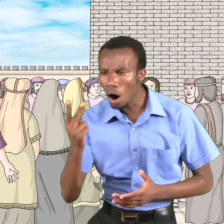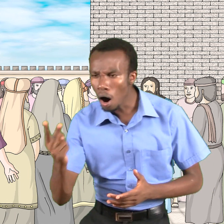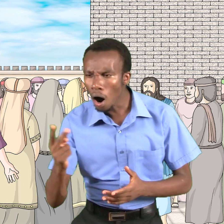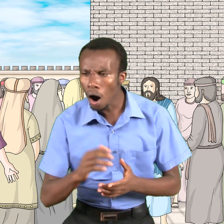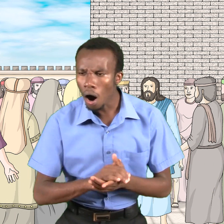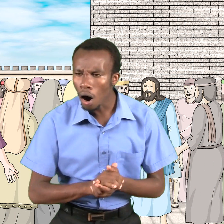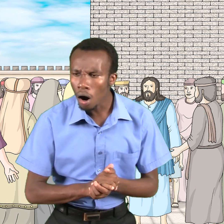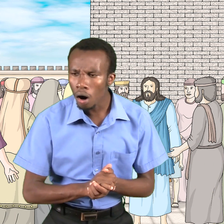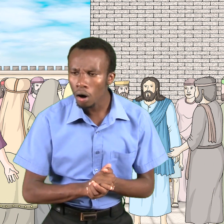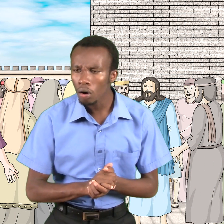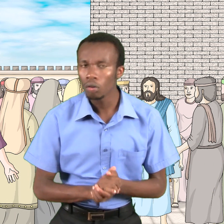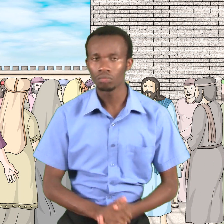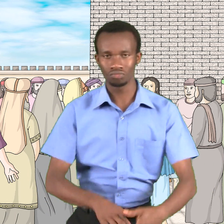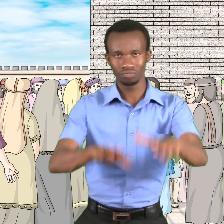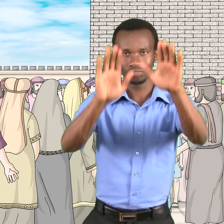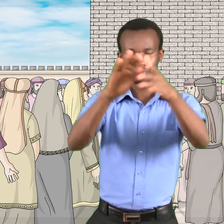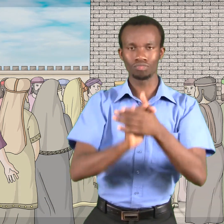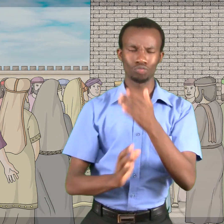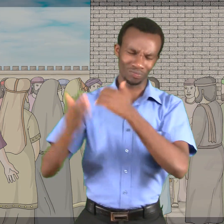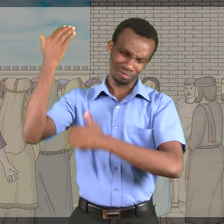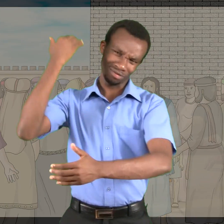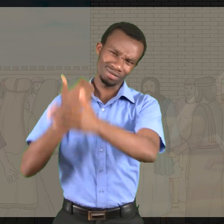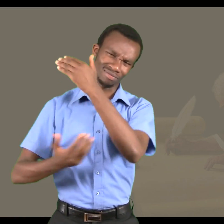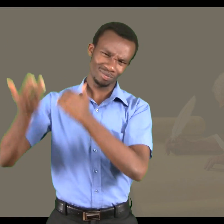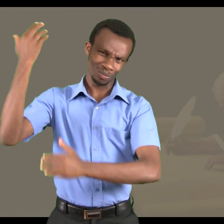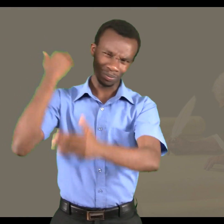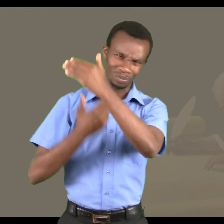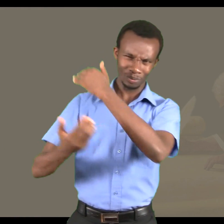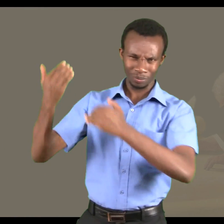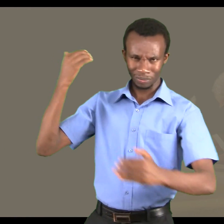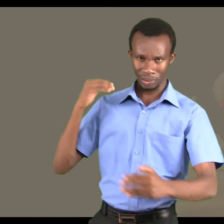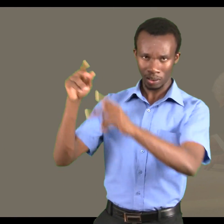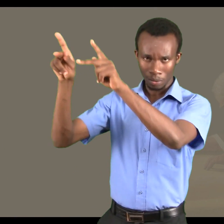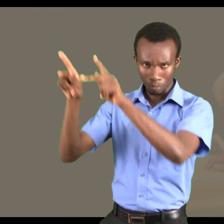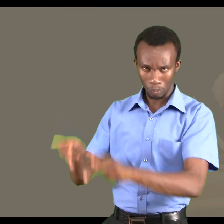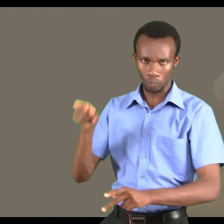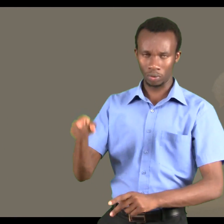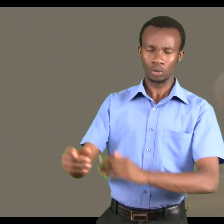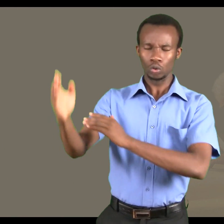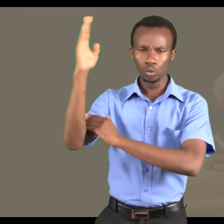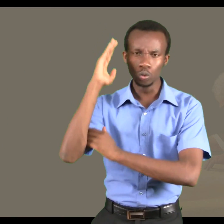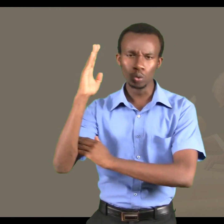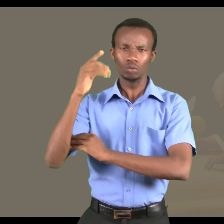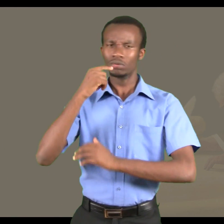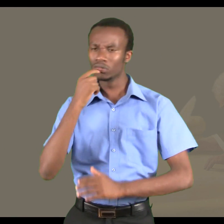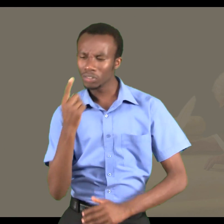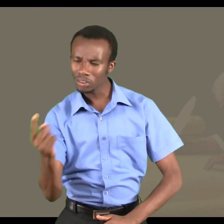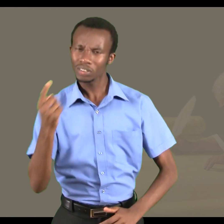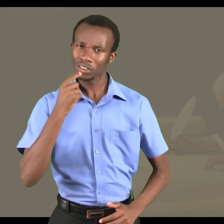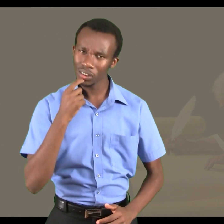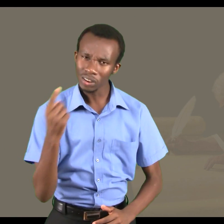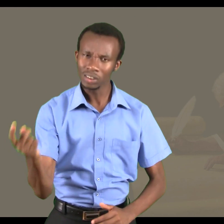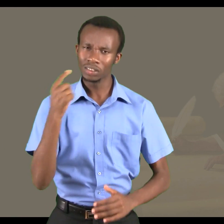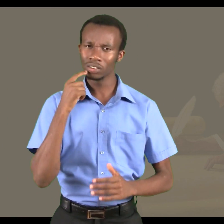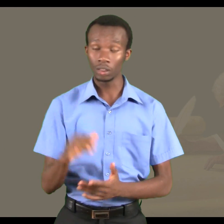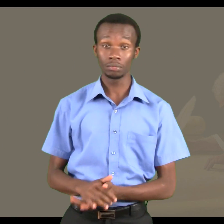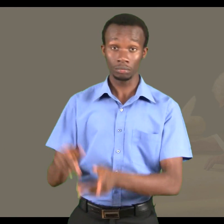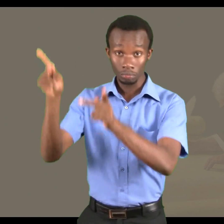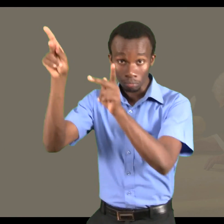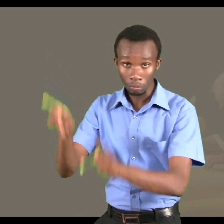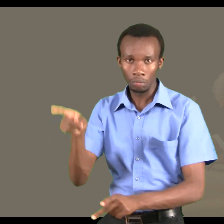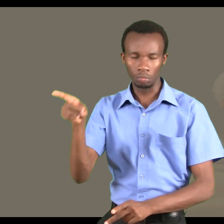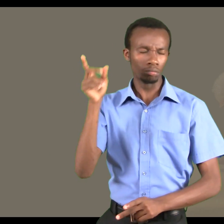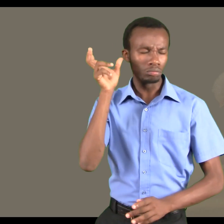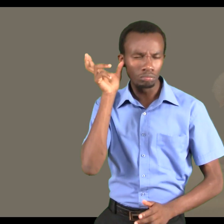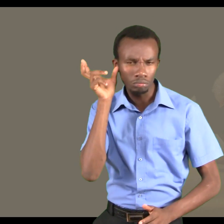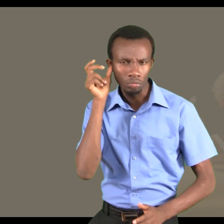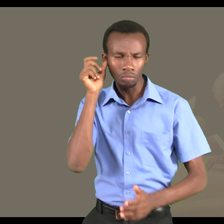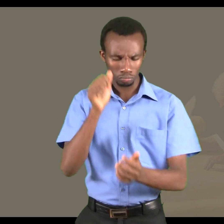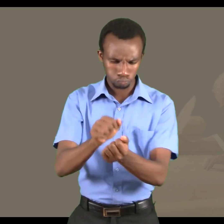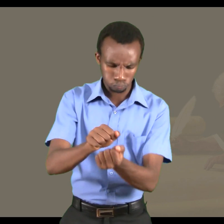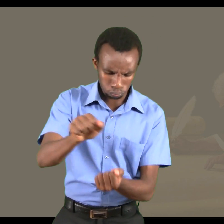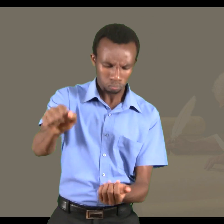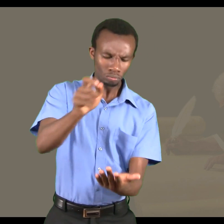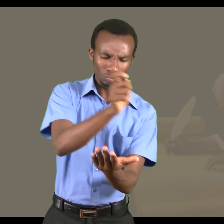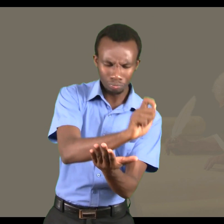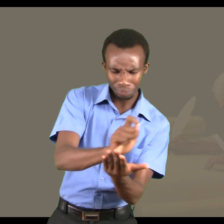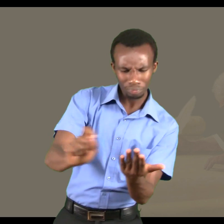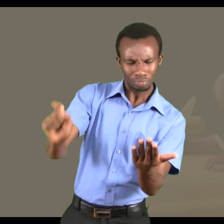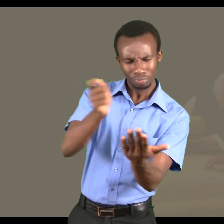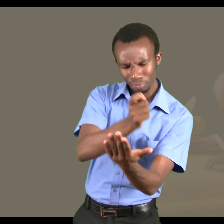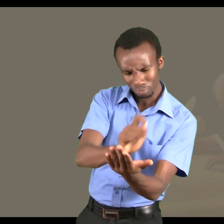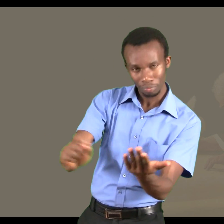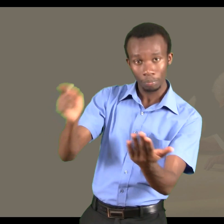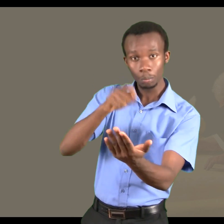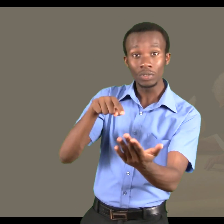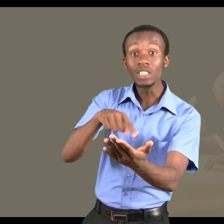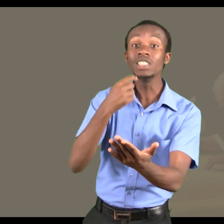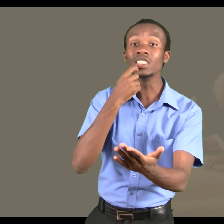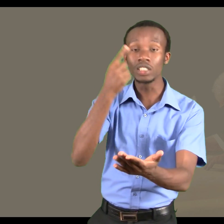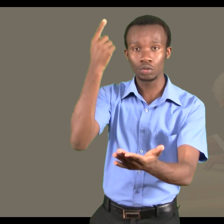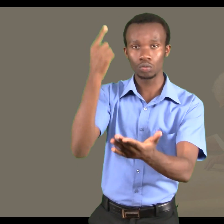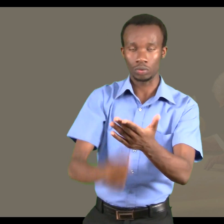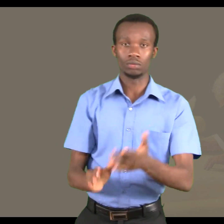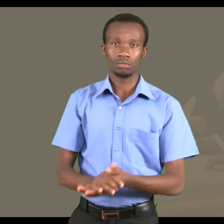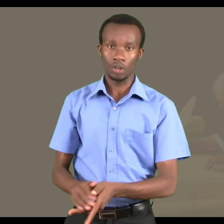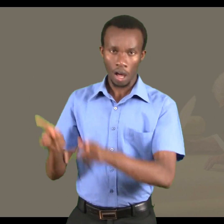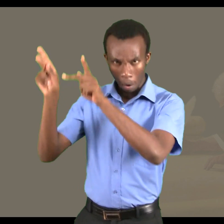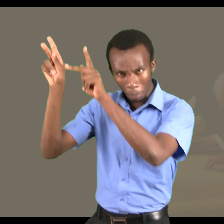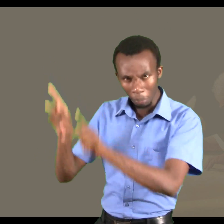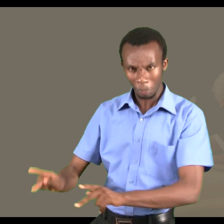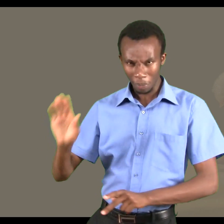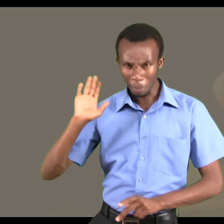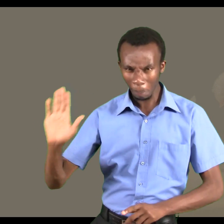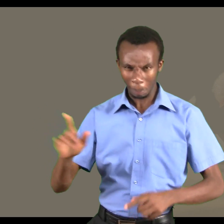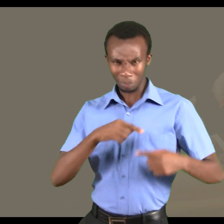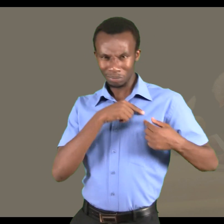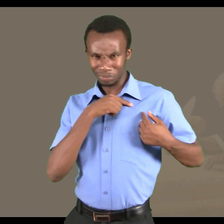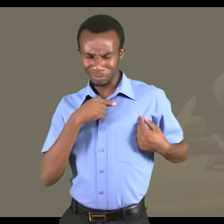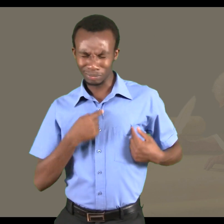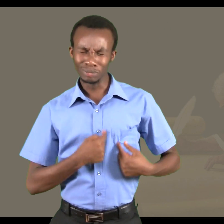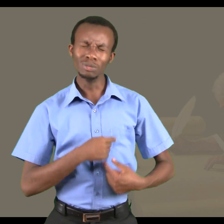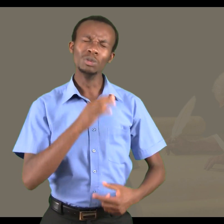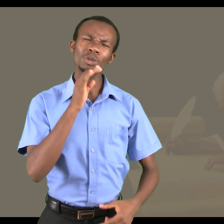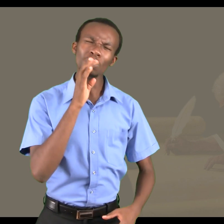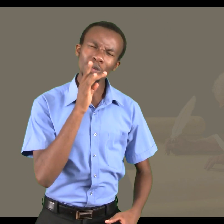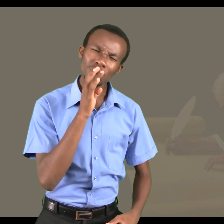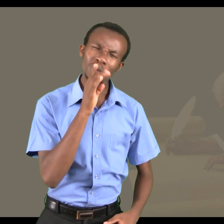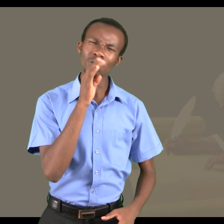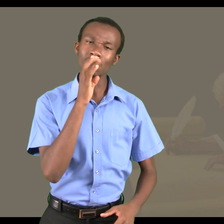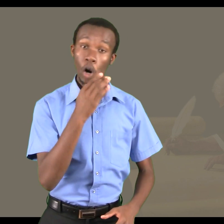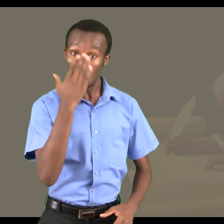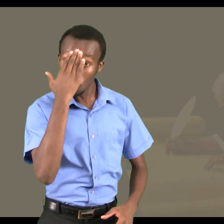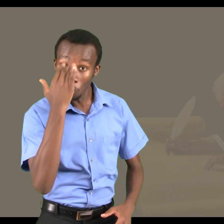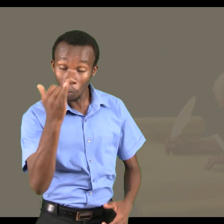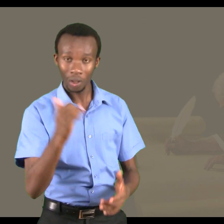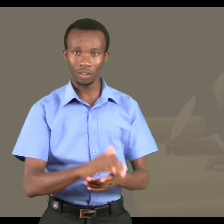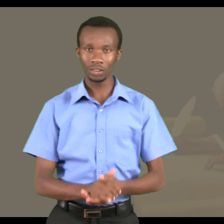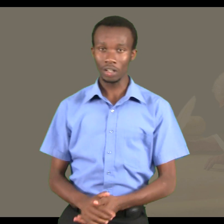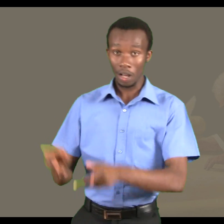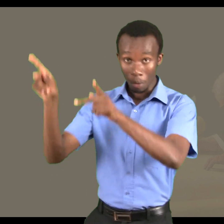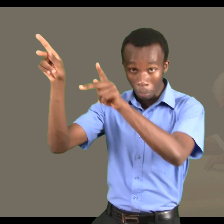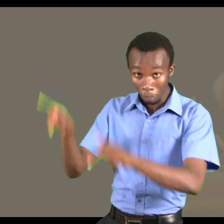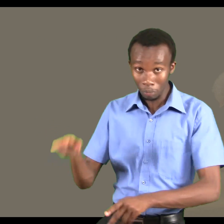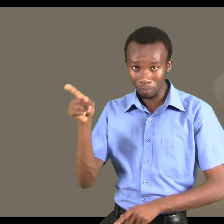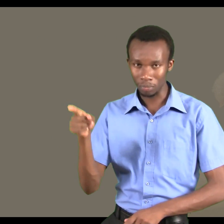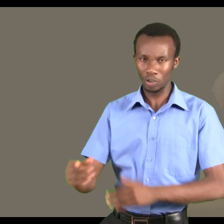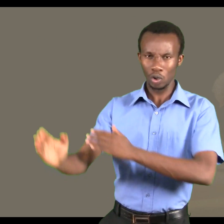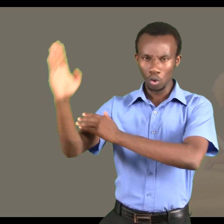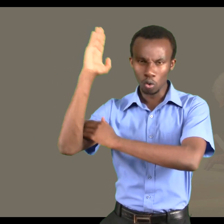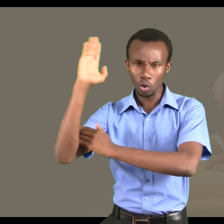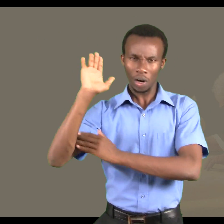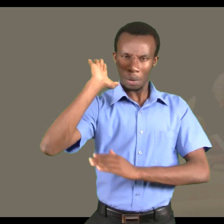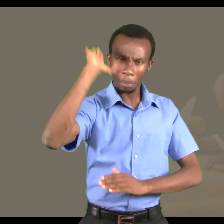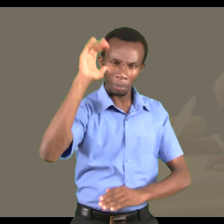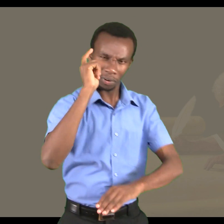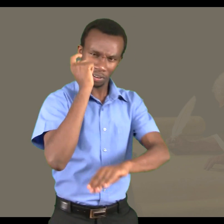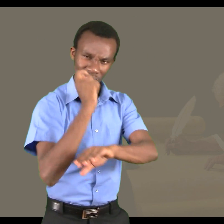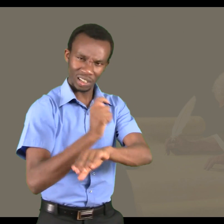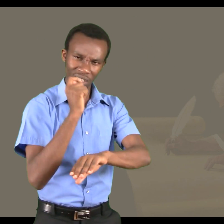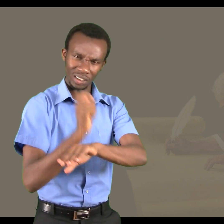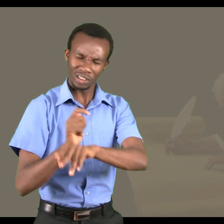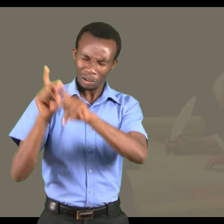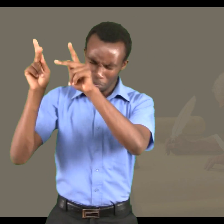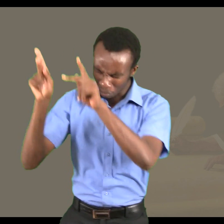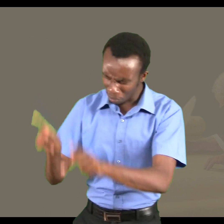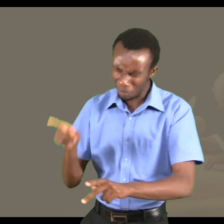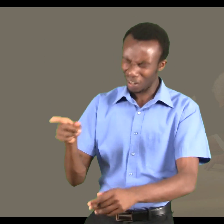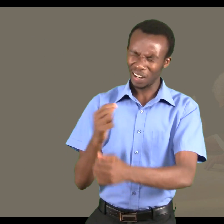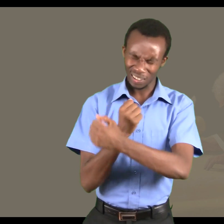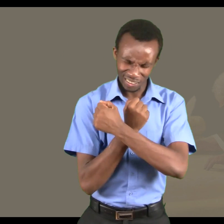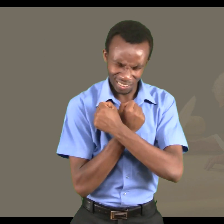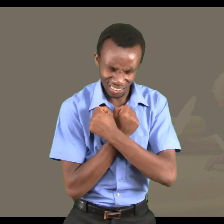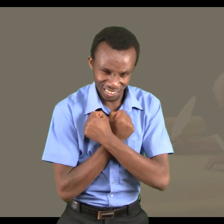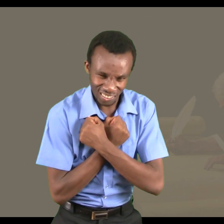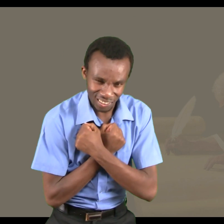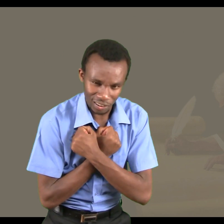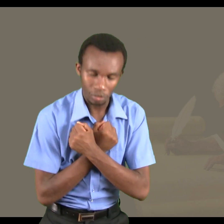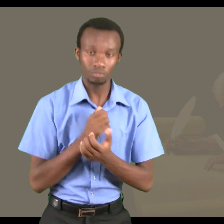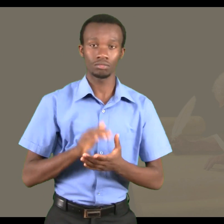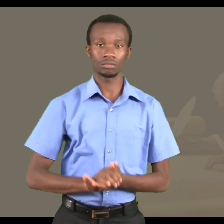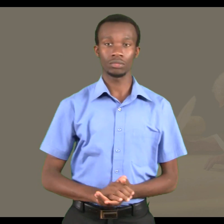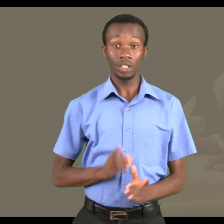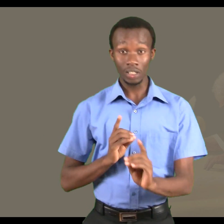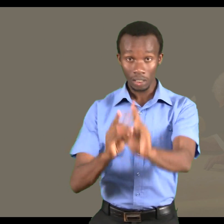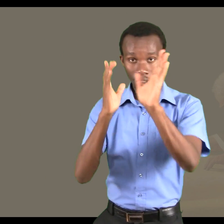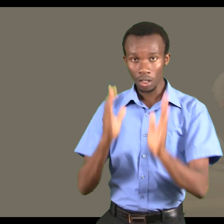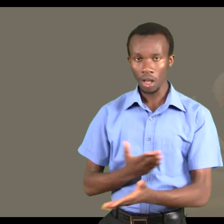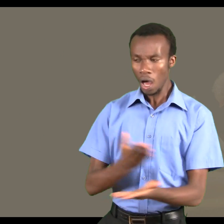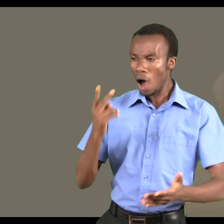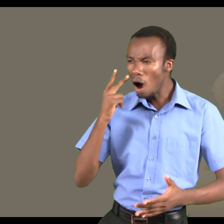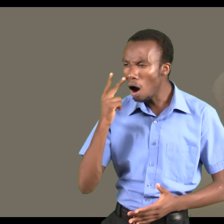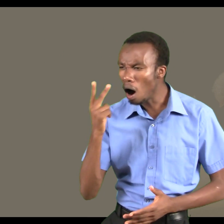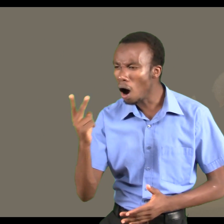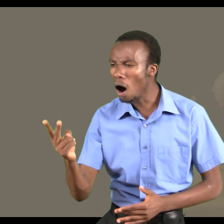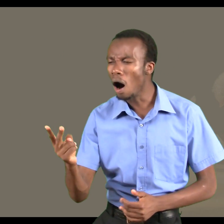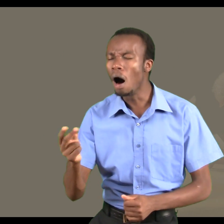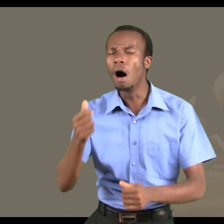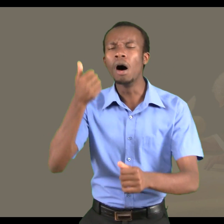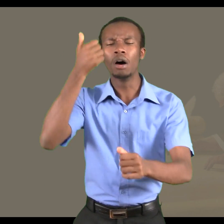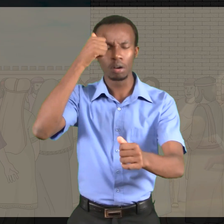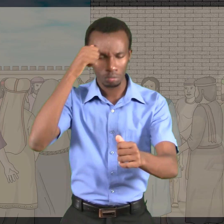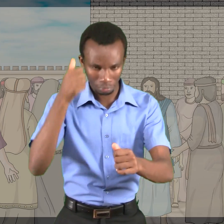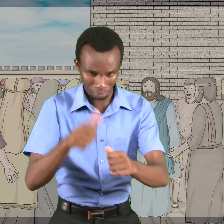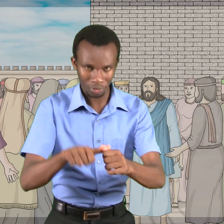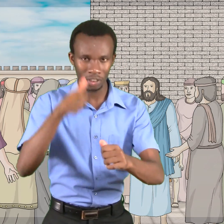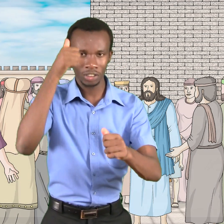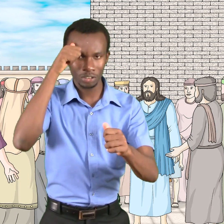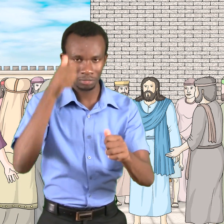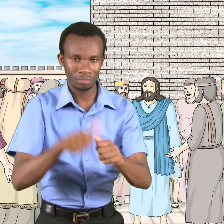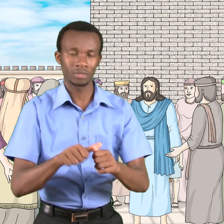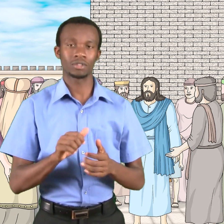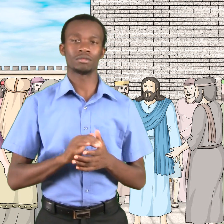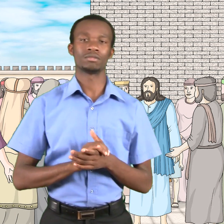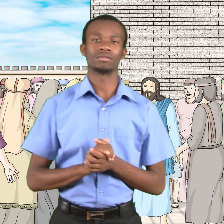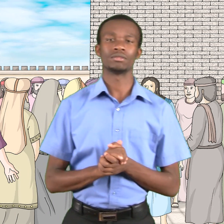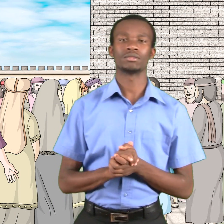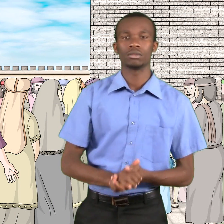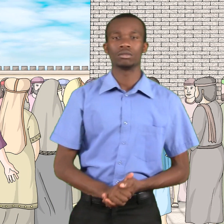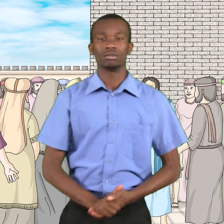His disciples remembered that it is written: “Zeal for Your house will consume Me.”